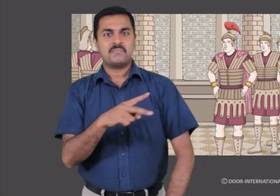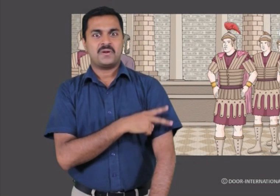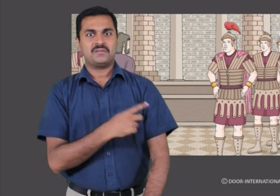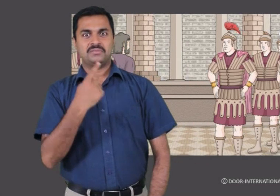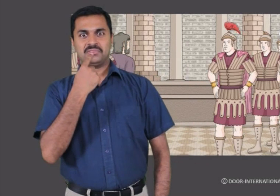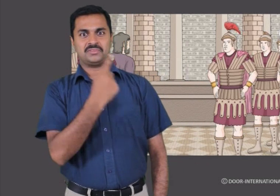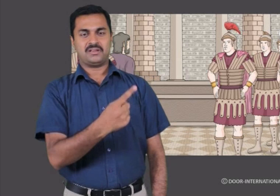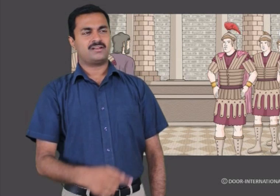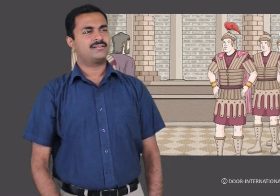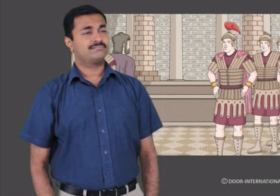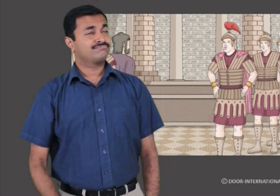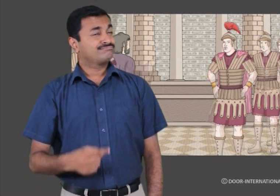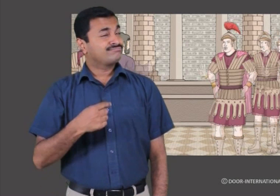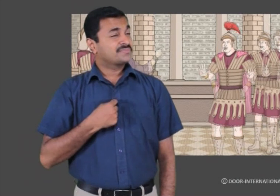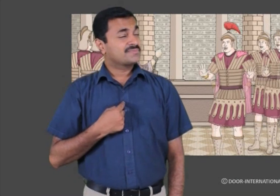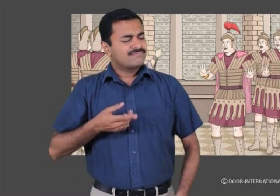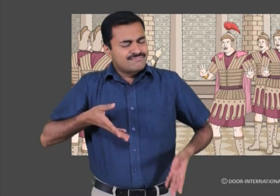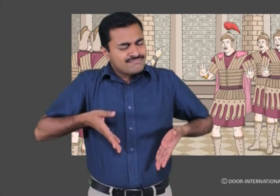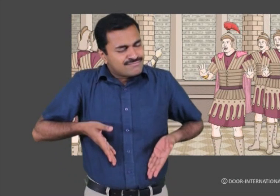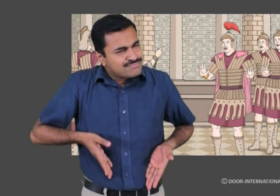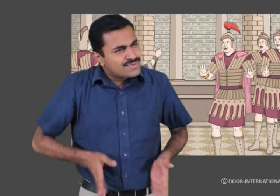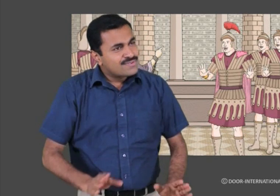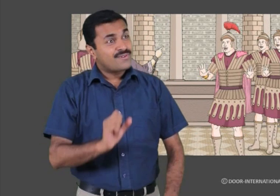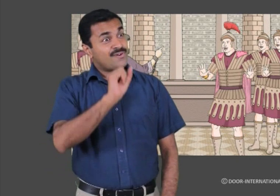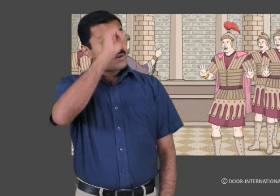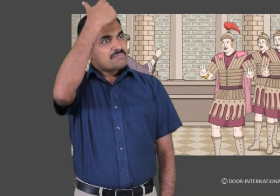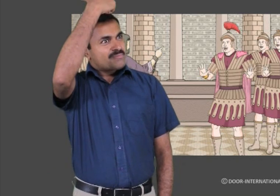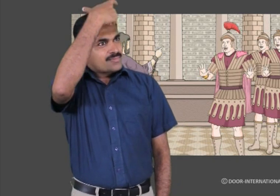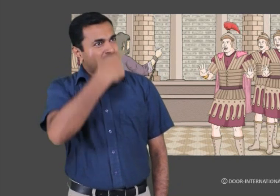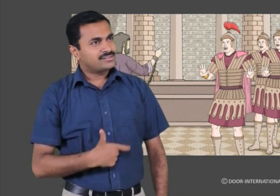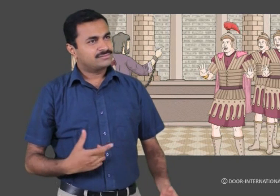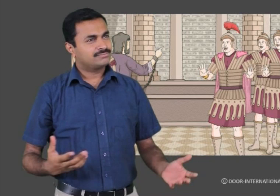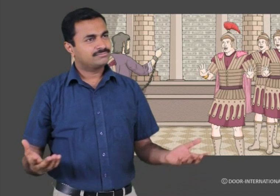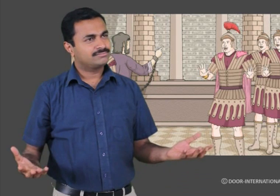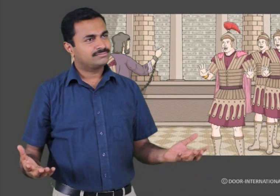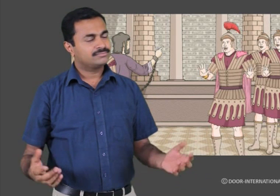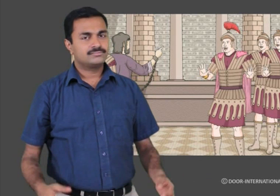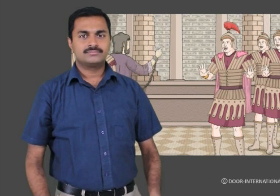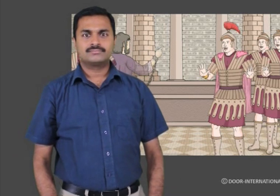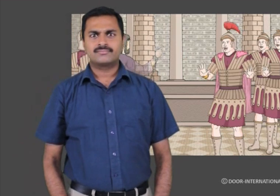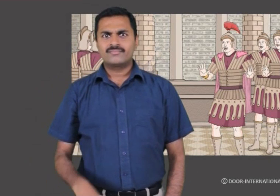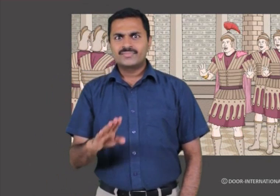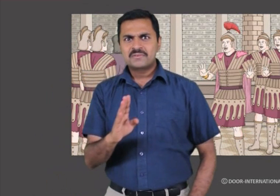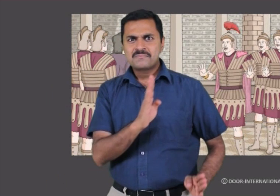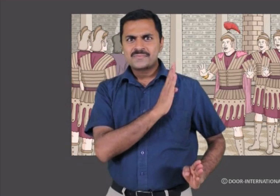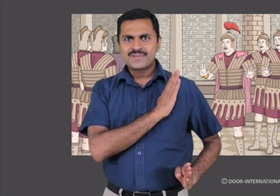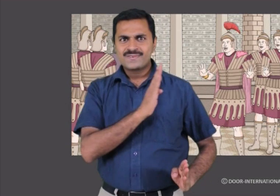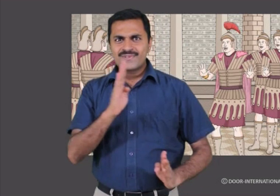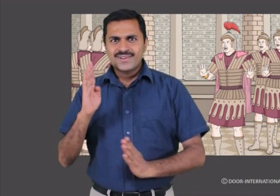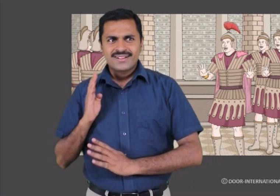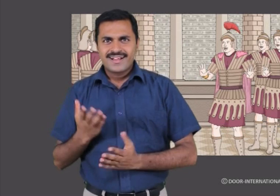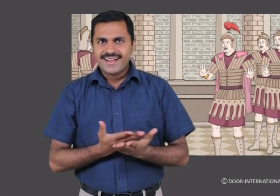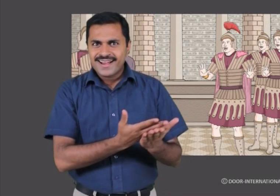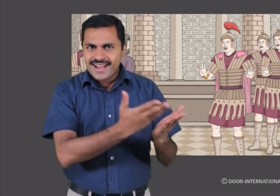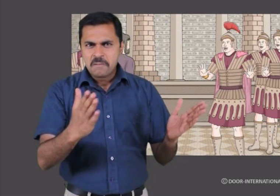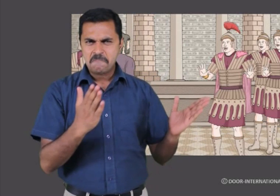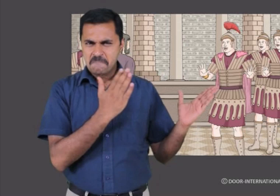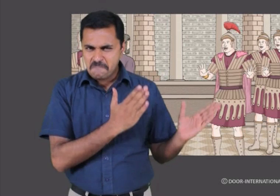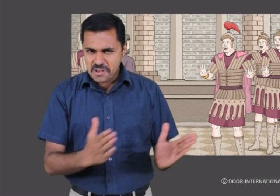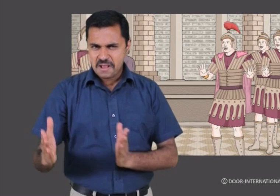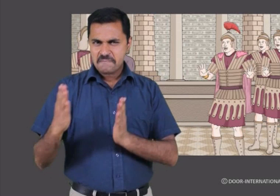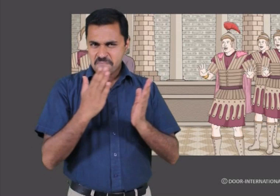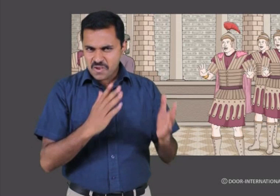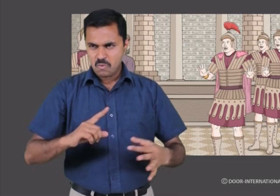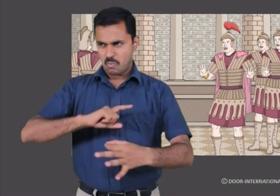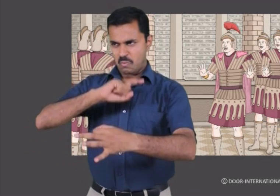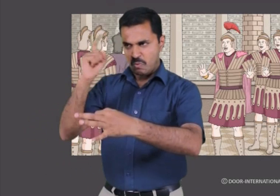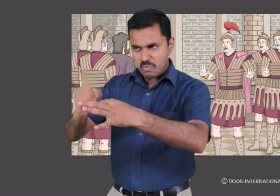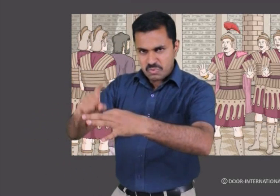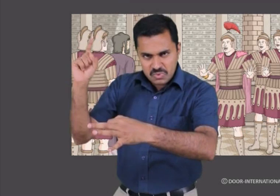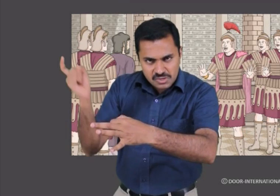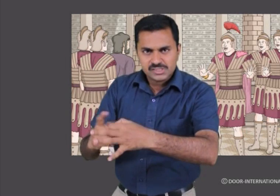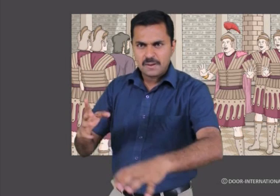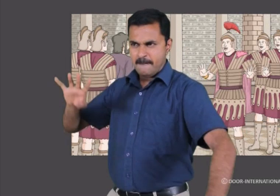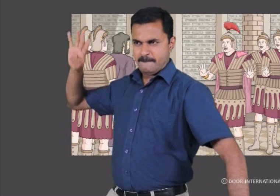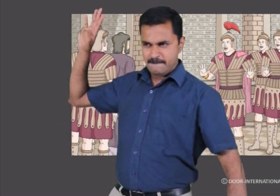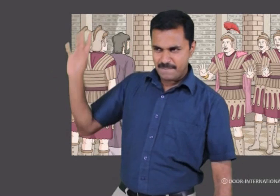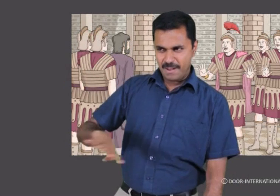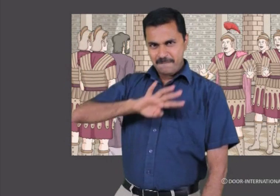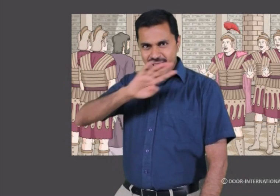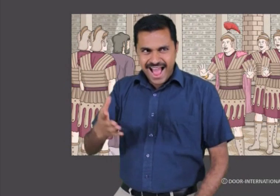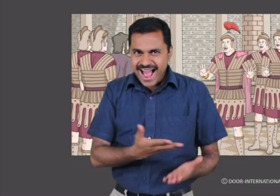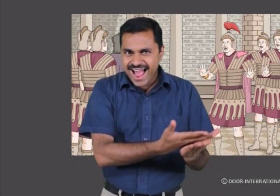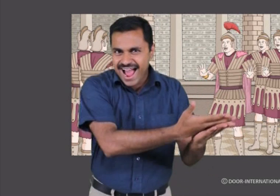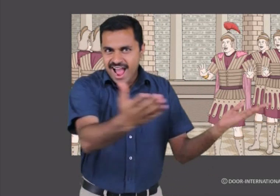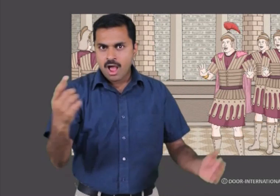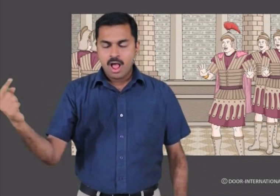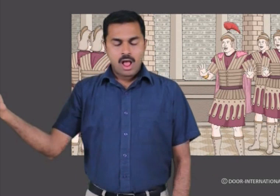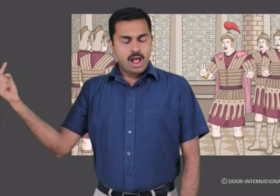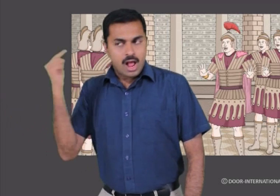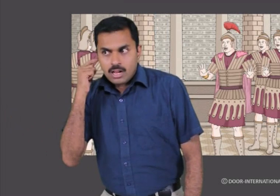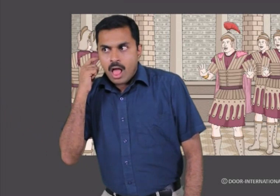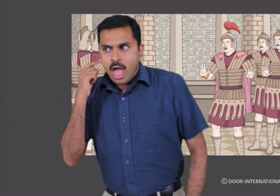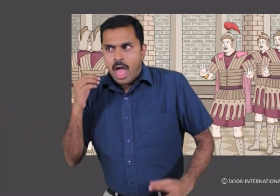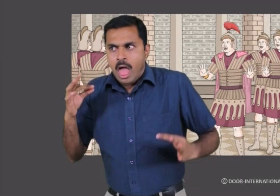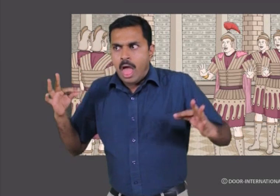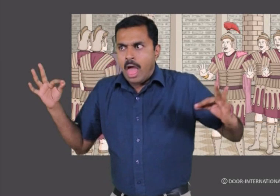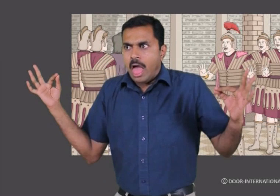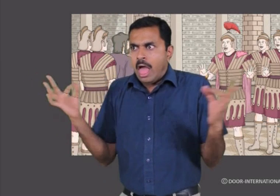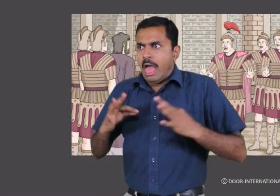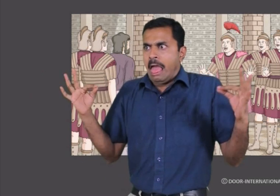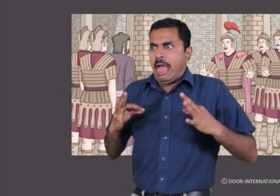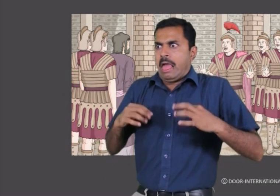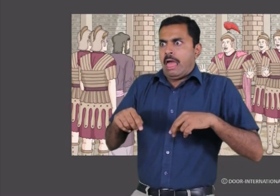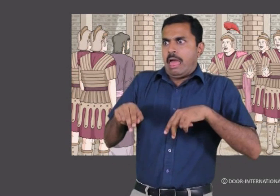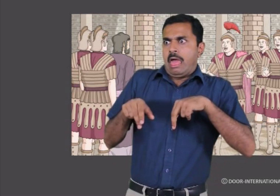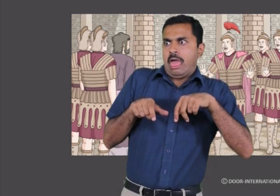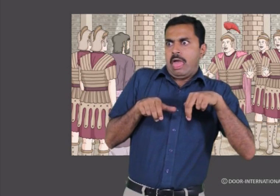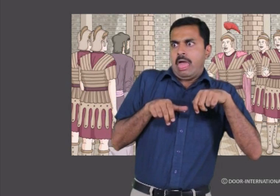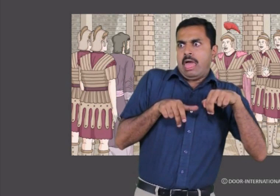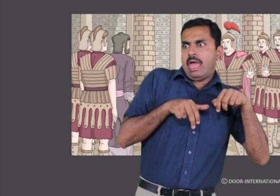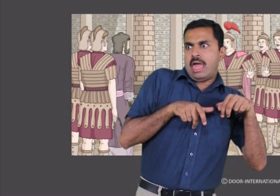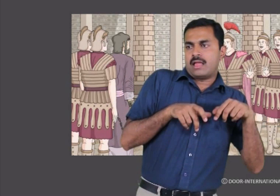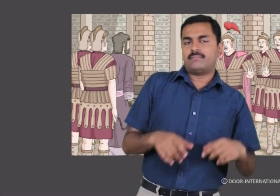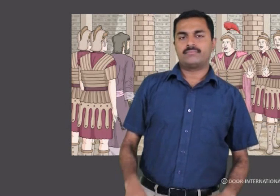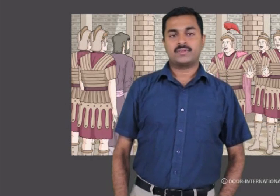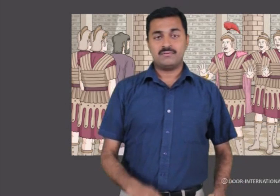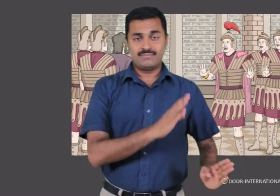Then those who were about to interrogate Paul stepped back, and the commander himself was alarmed when he realized that he had put a Roman citizen in chains.